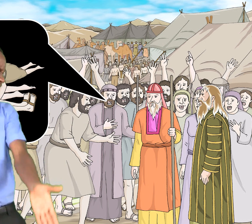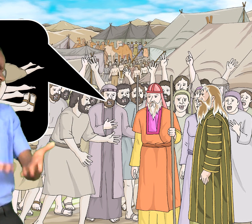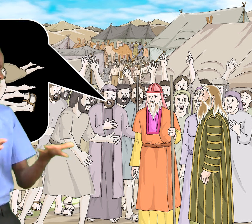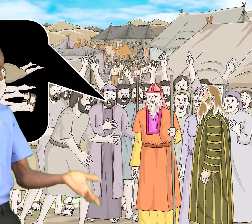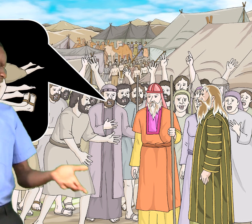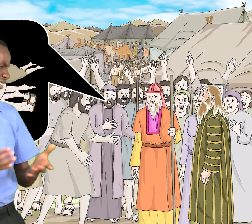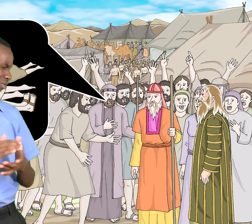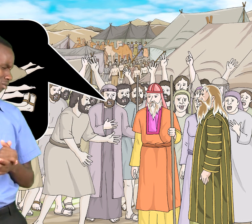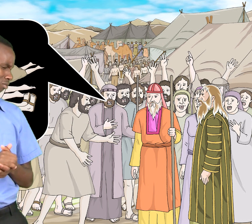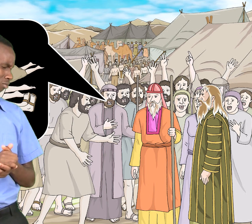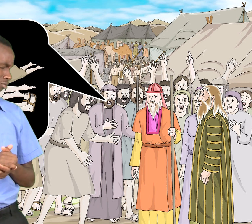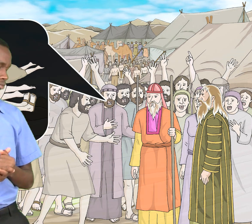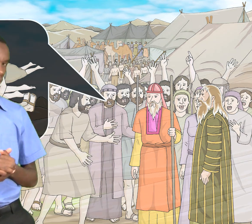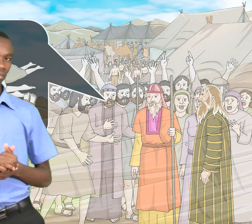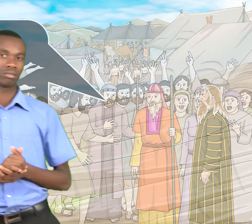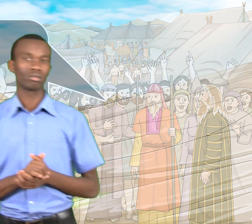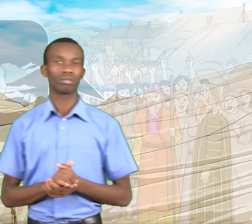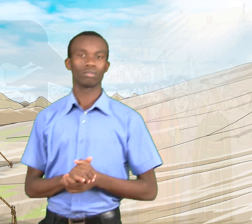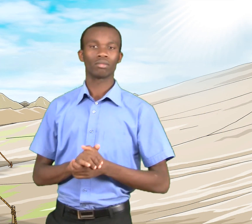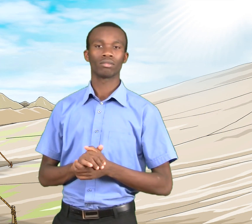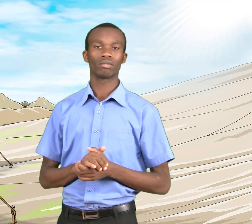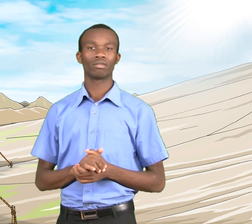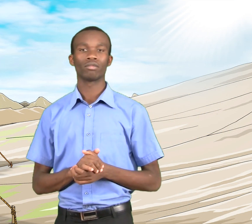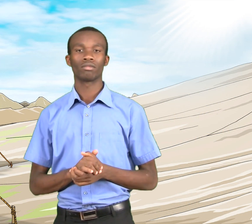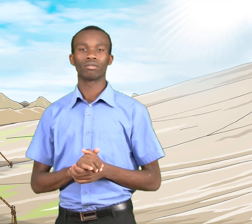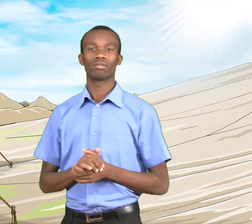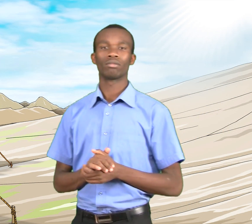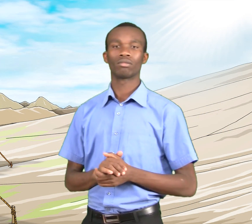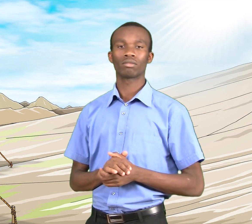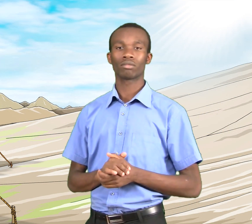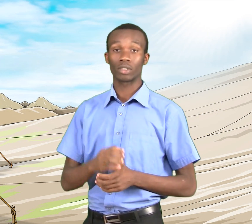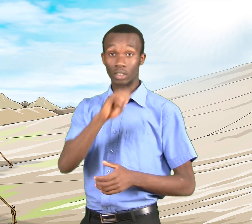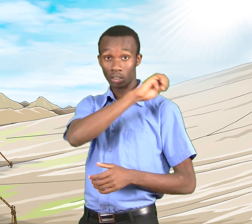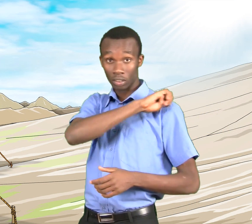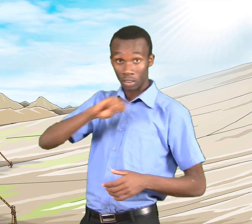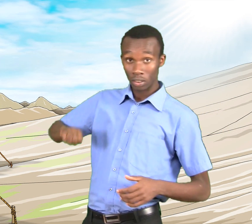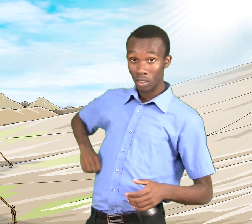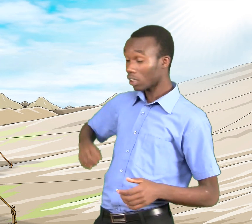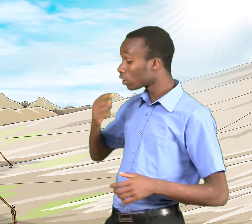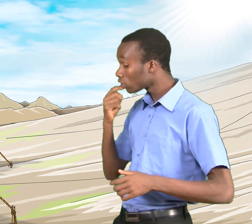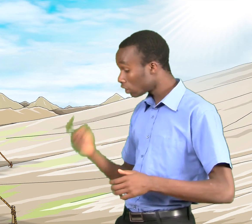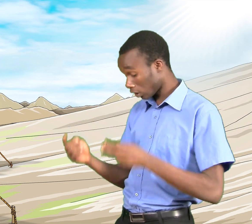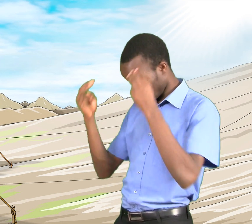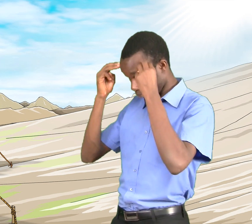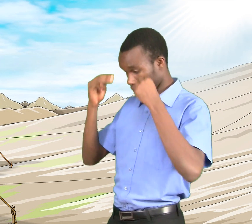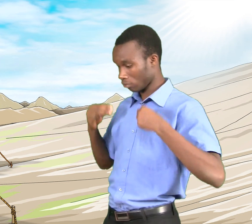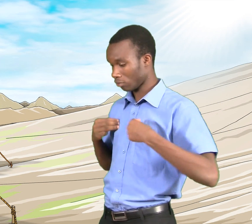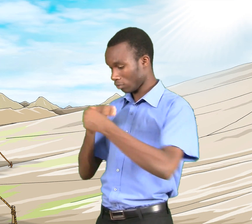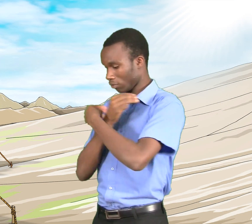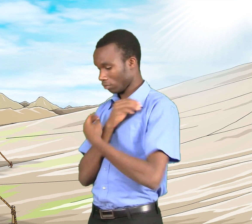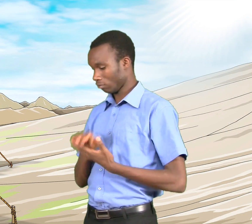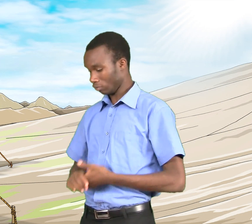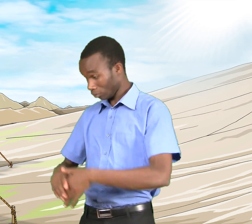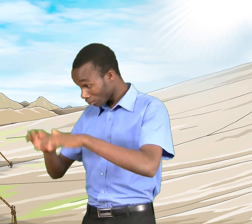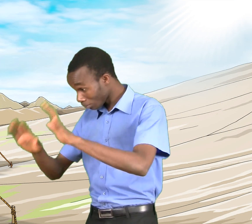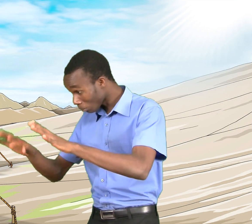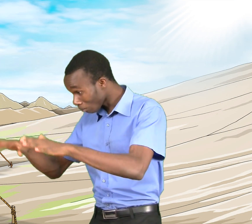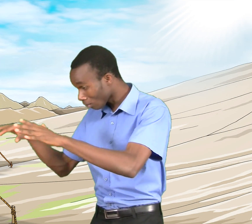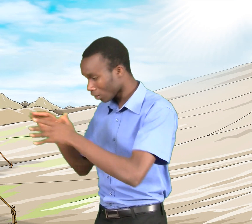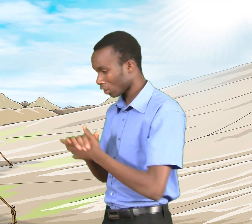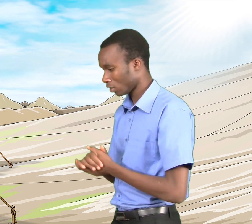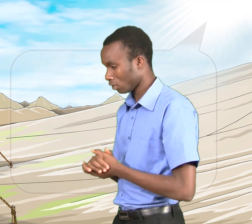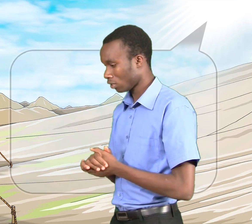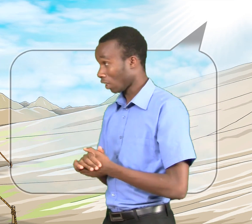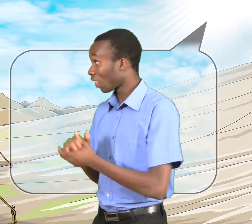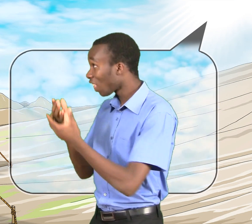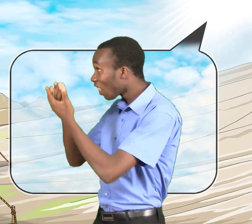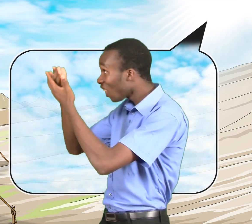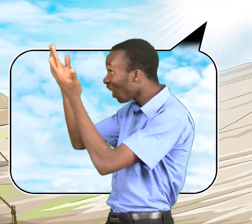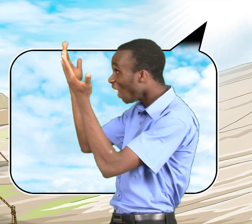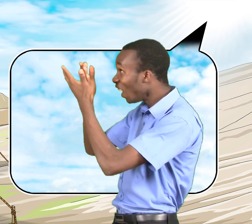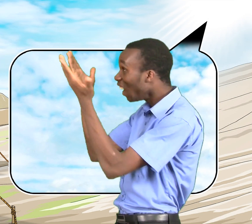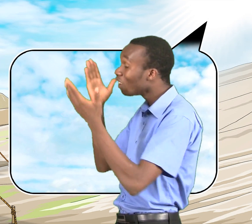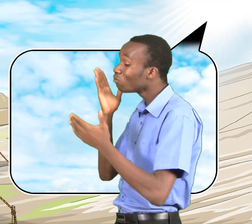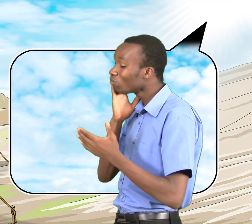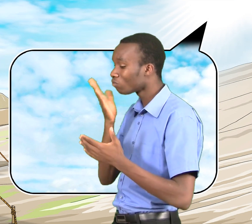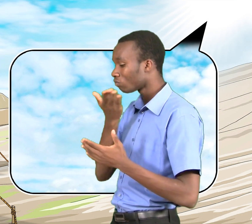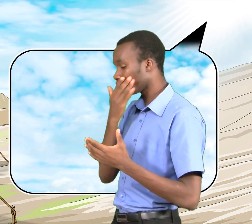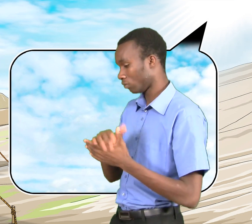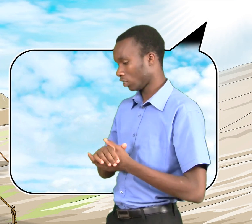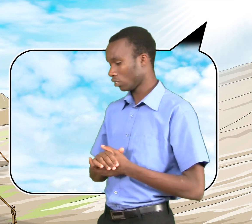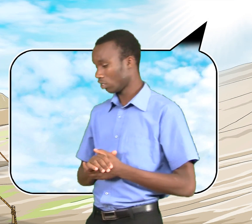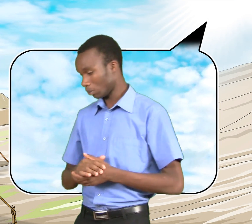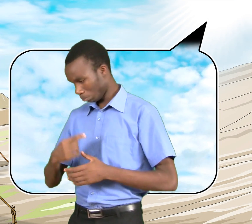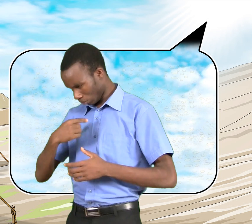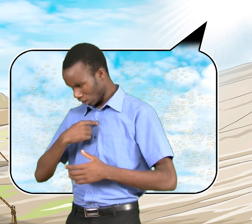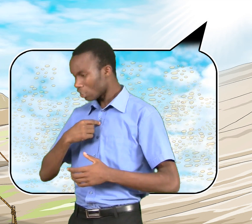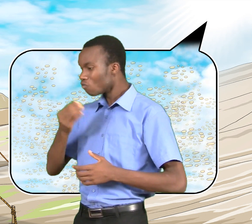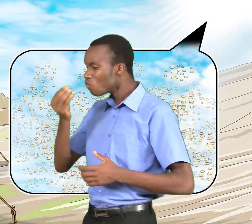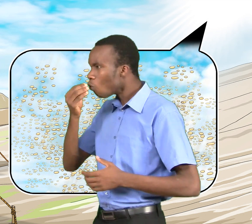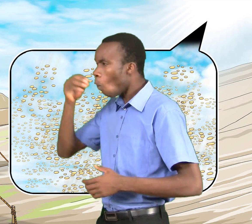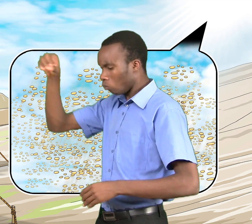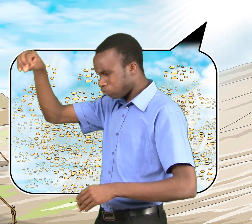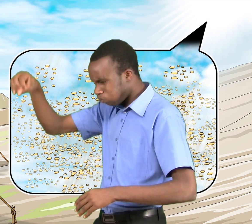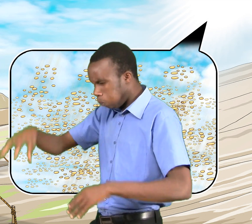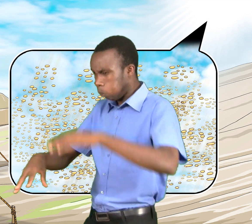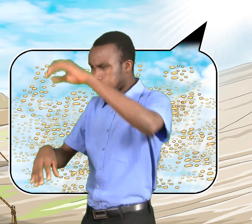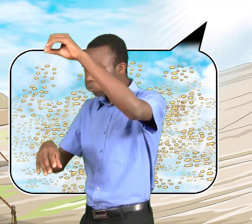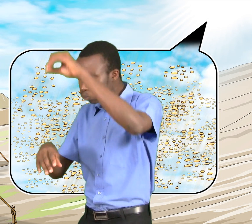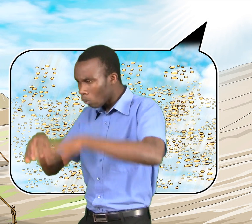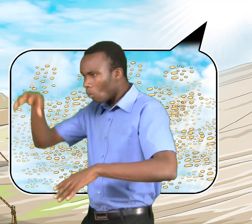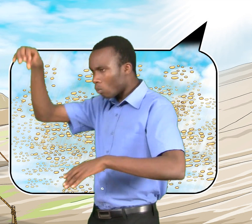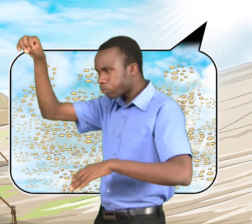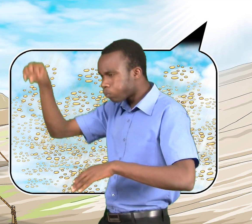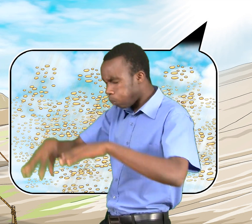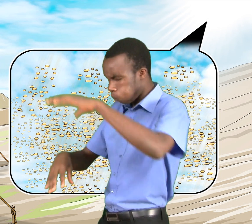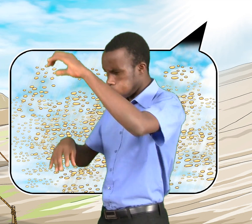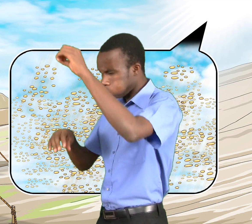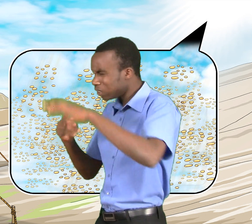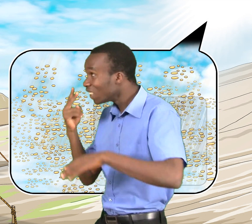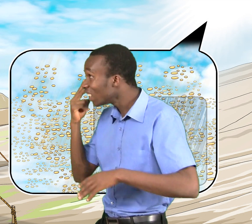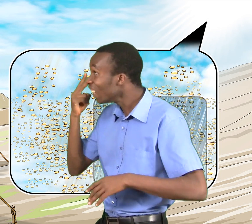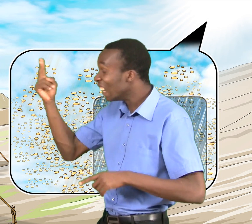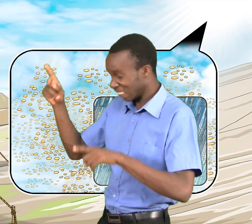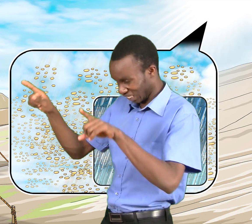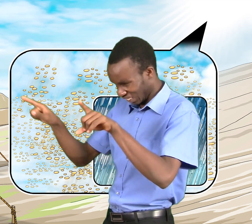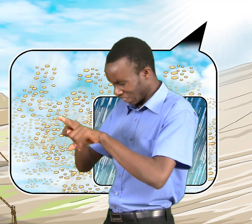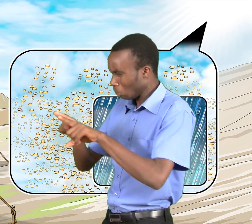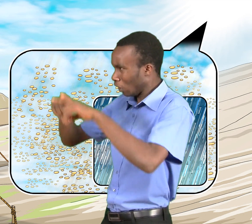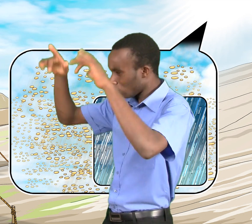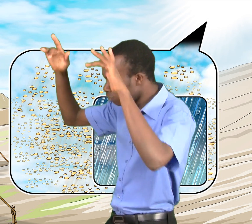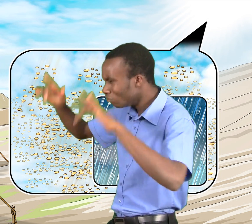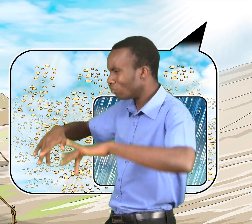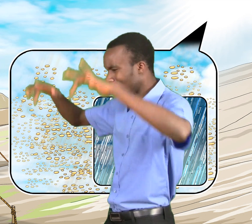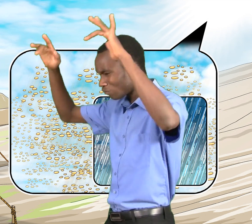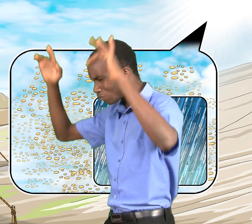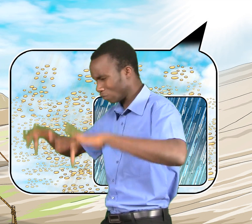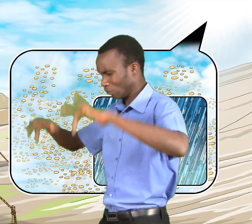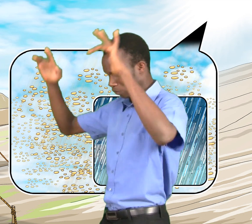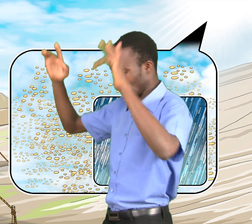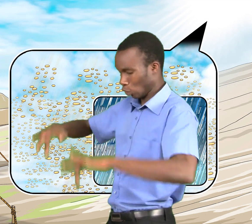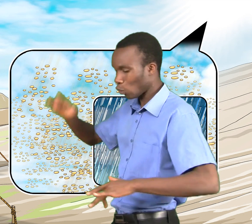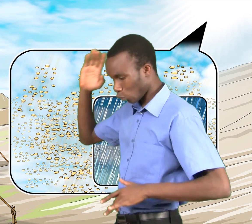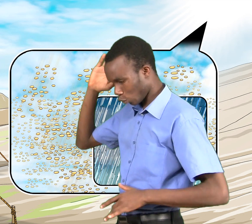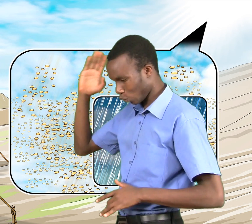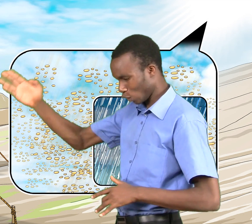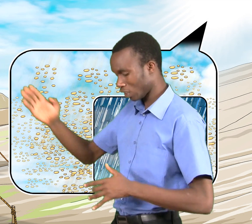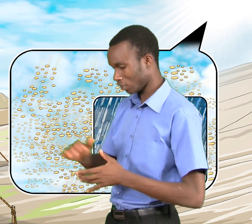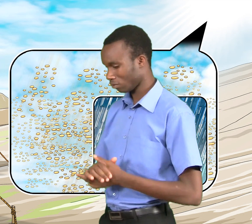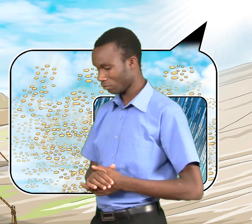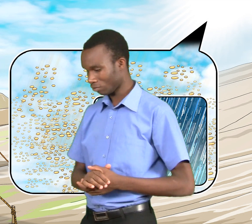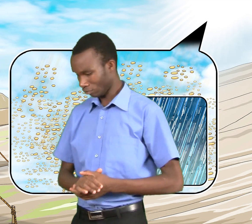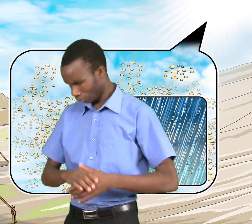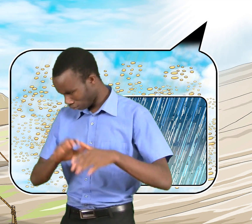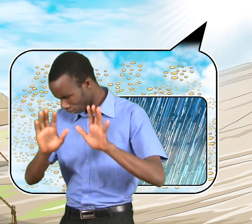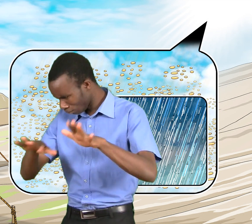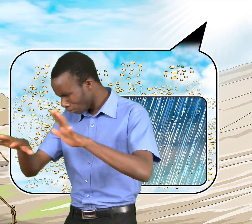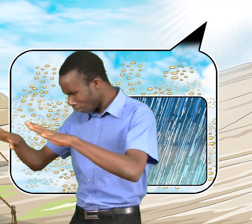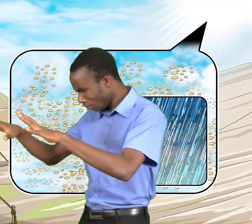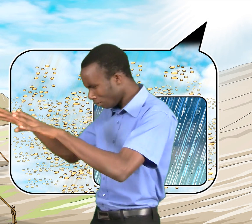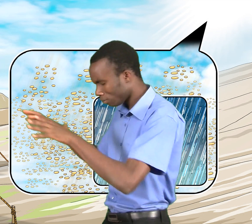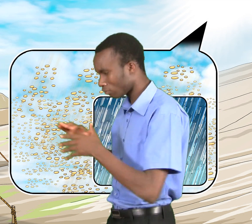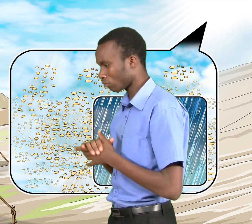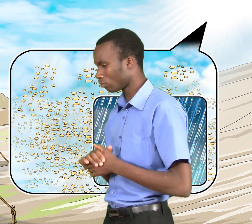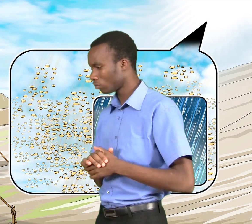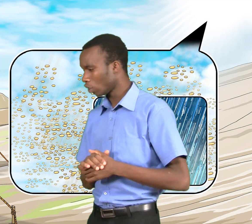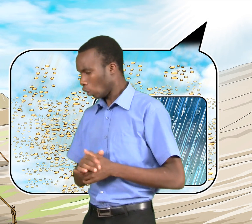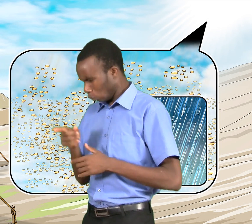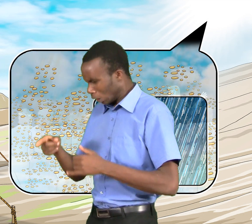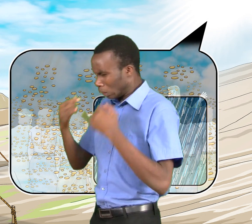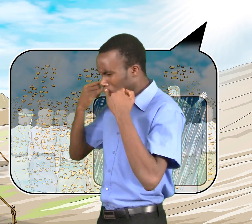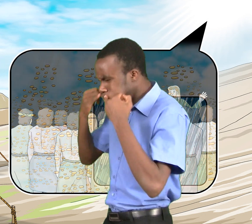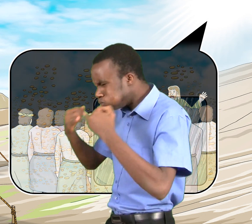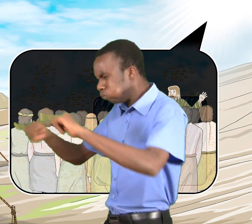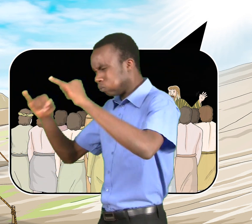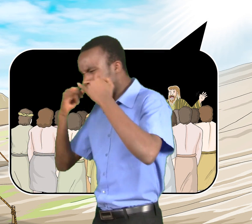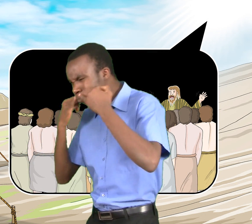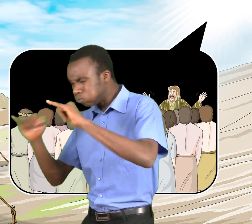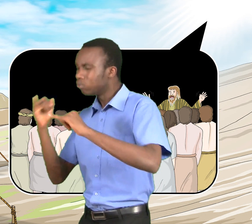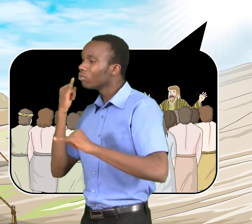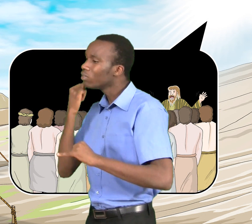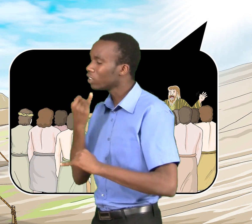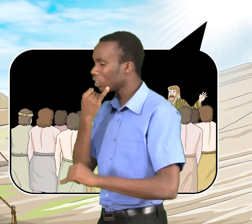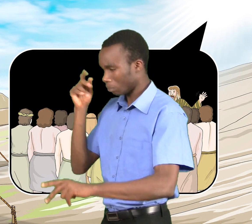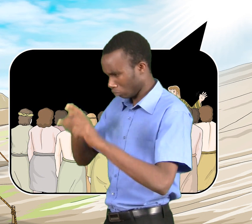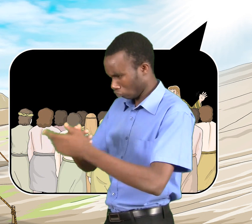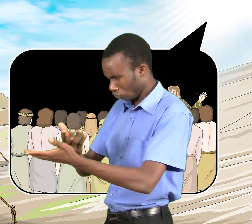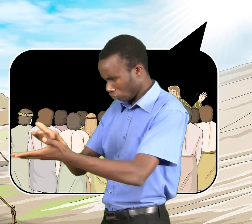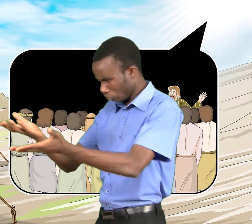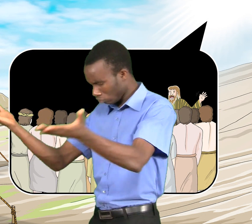Then the LORD said to Moses, “Behold, I will rain down bread from heaven for you.